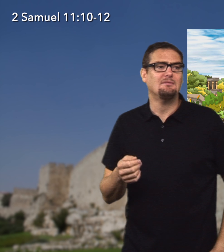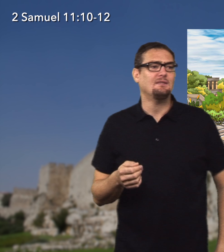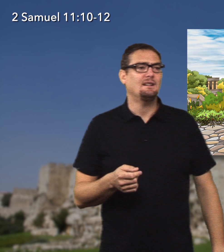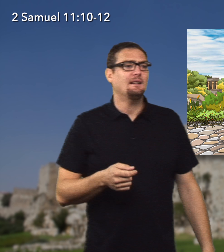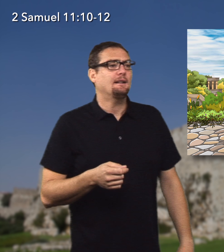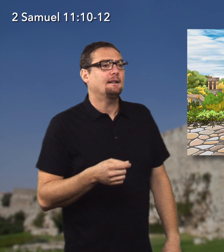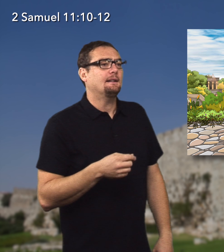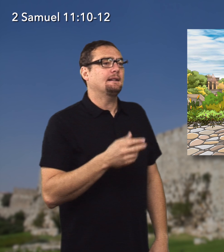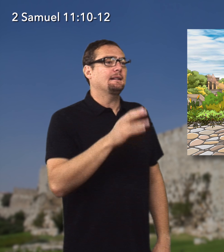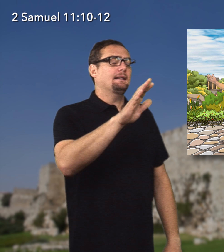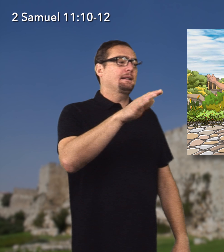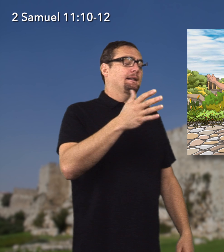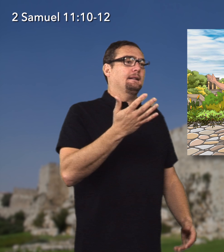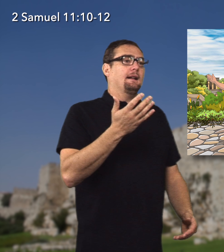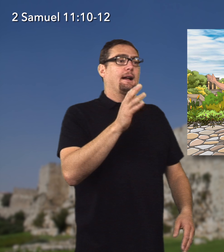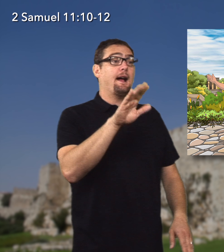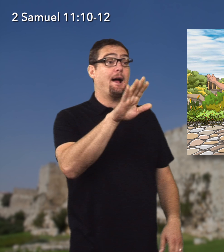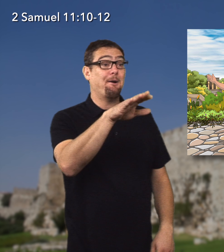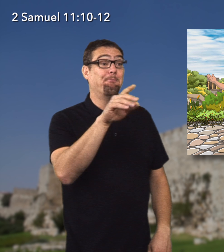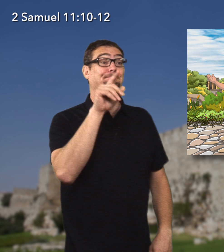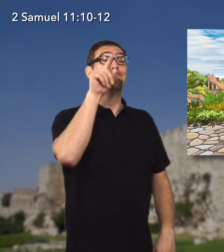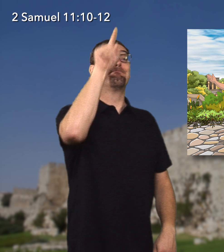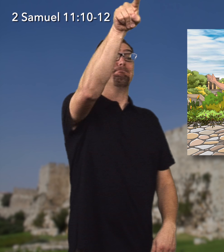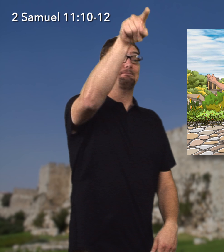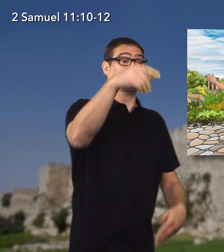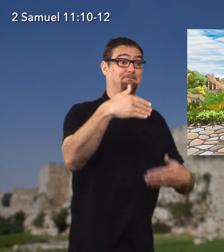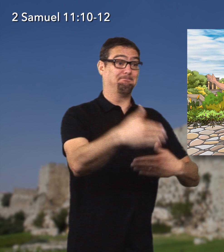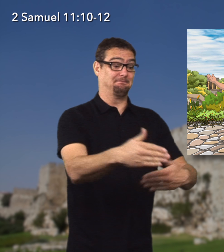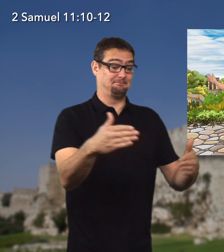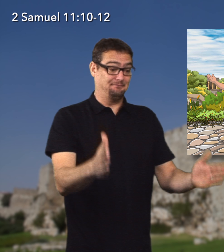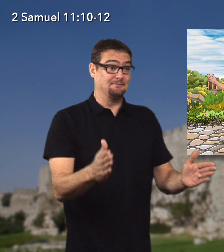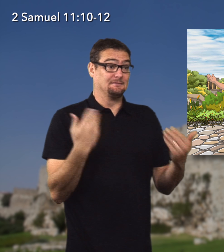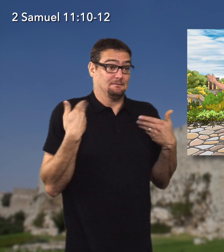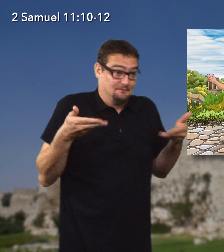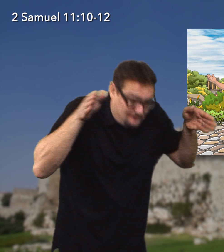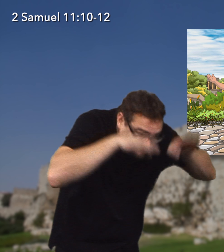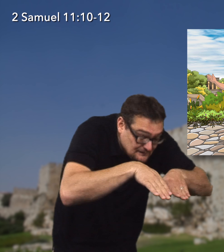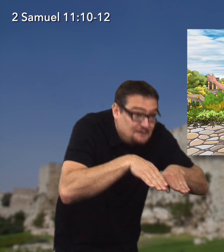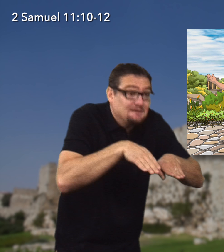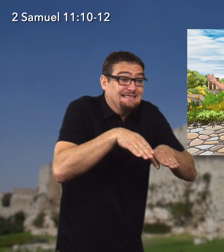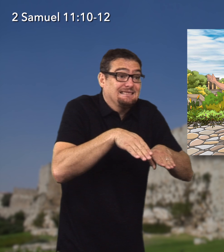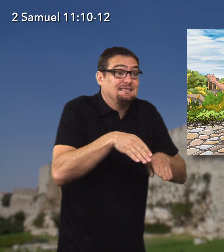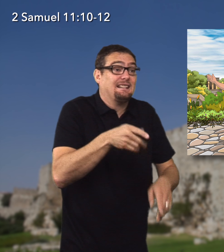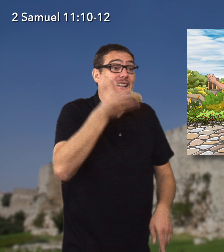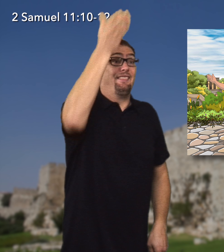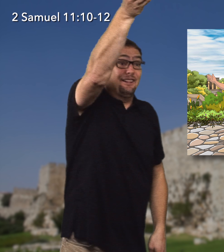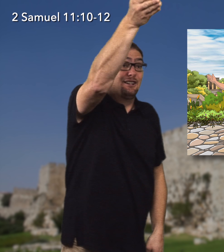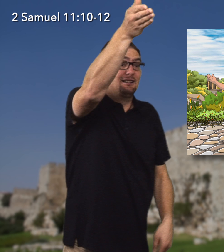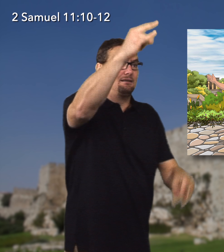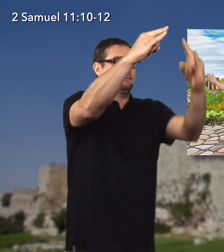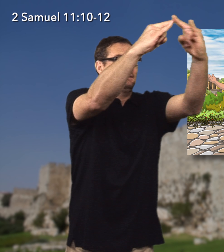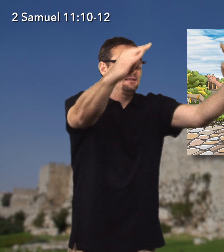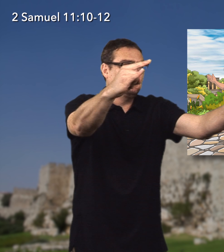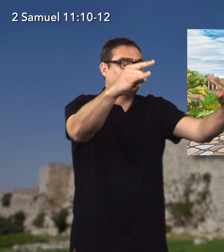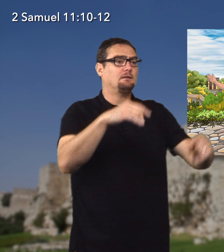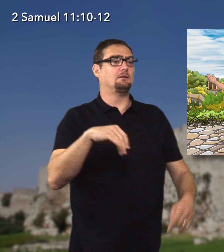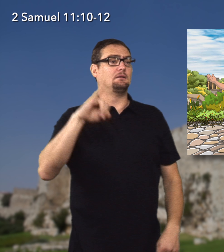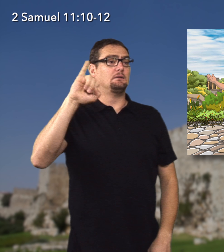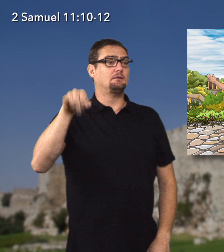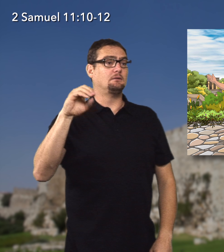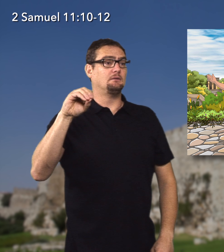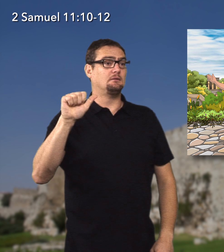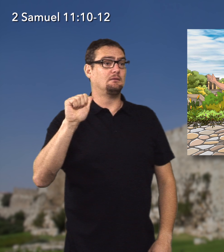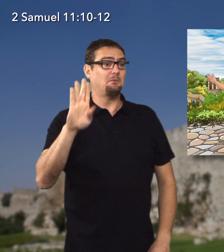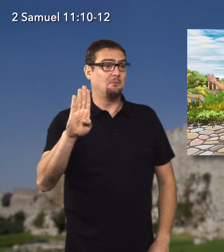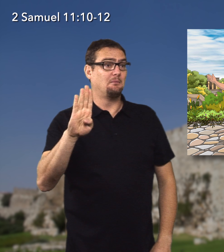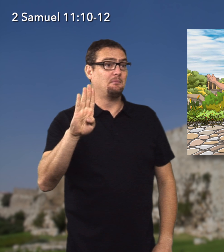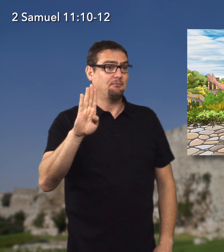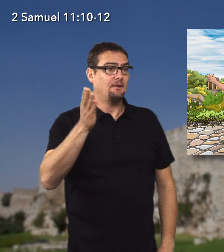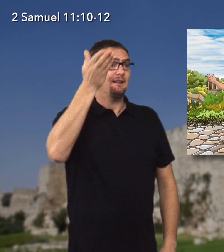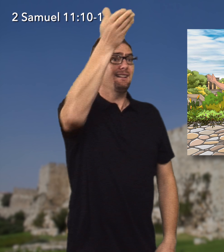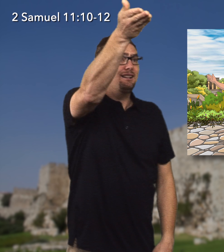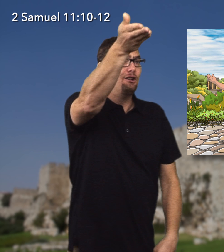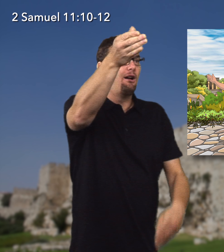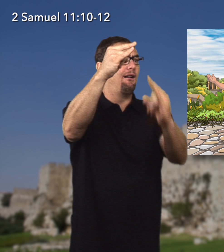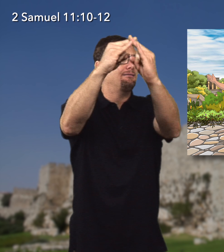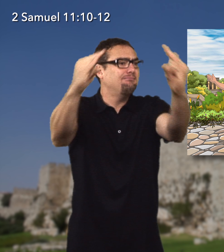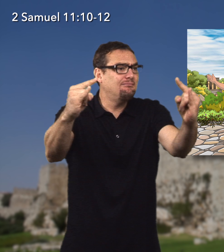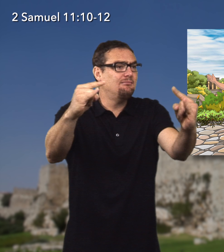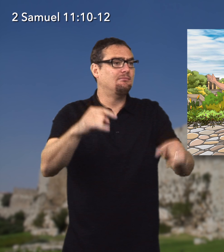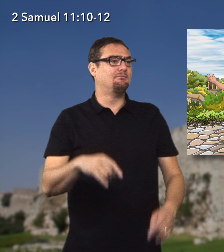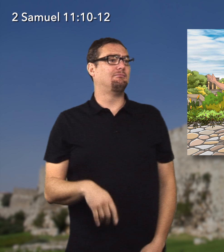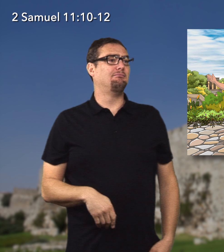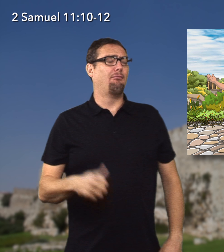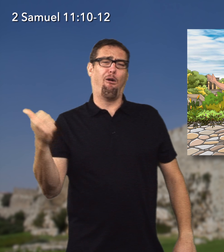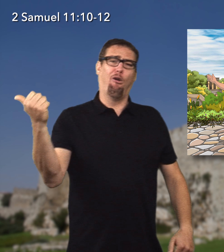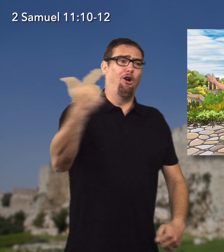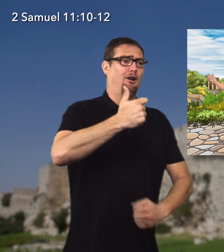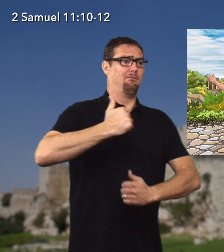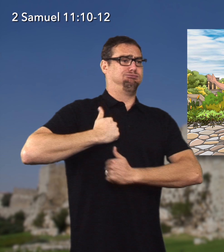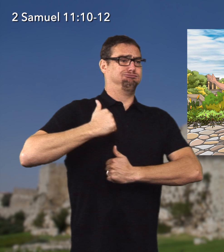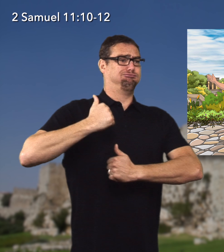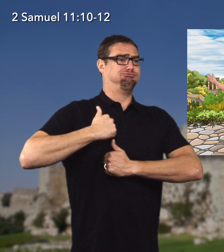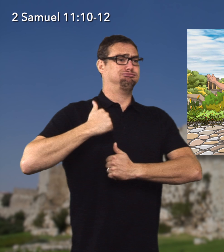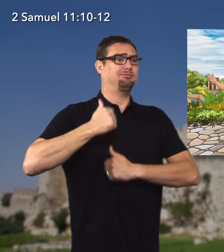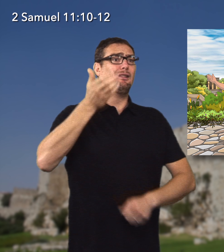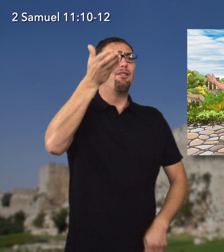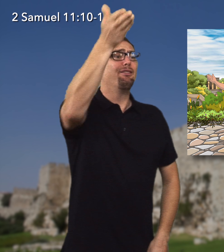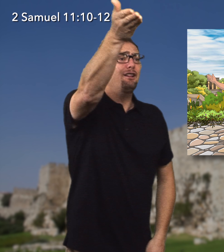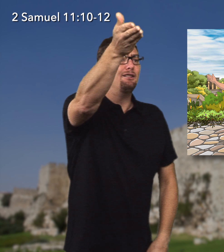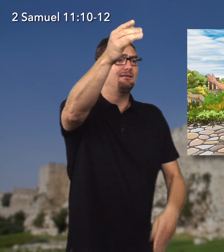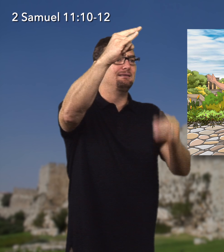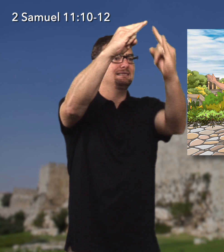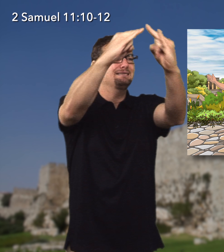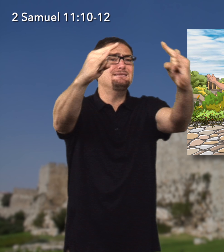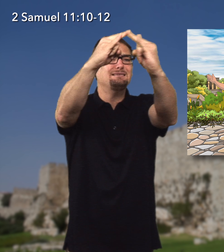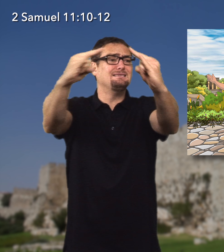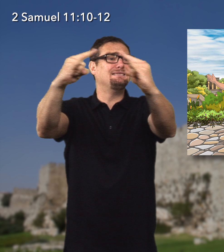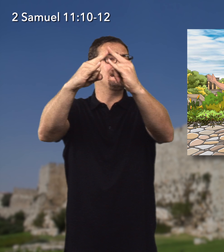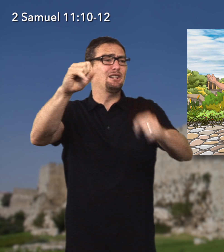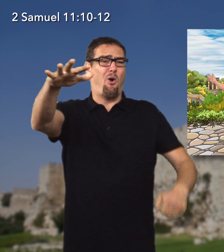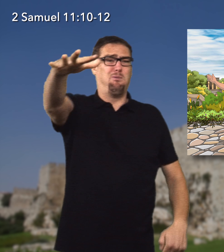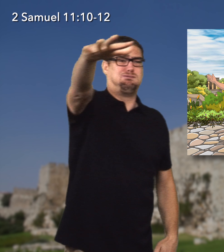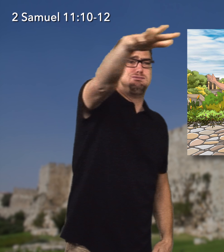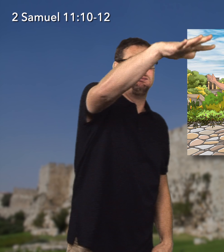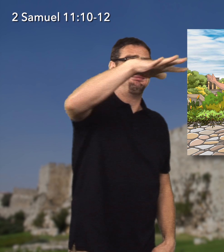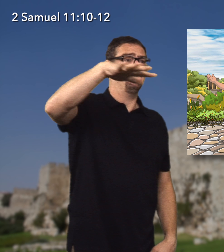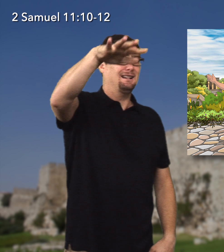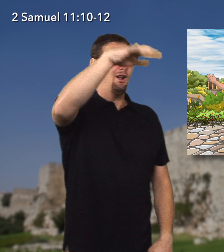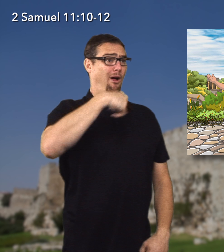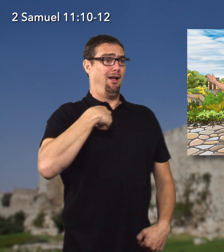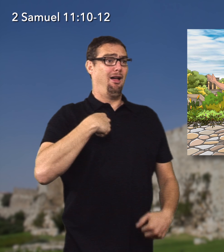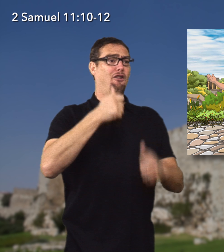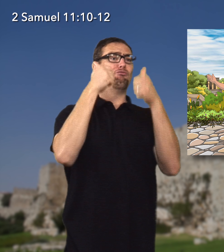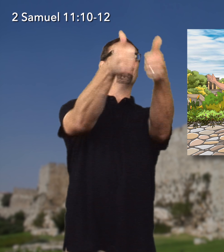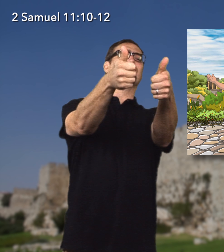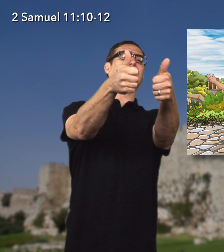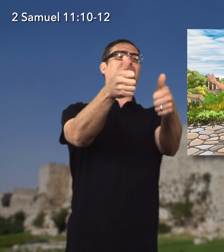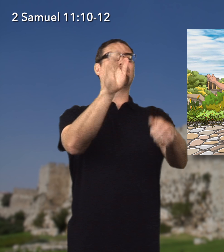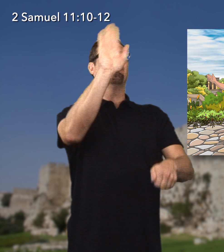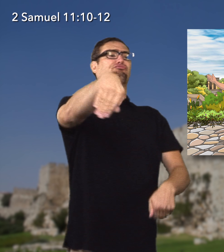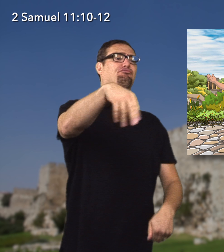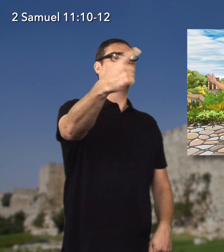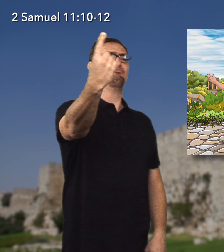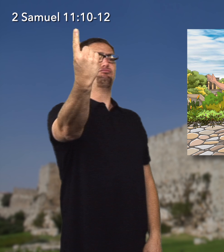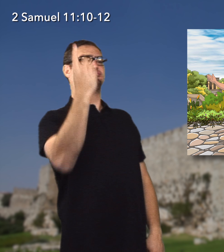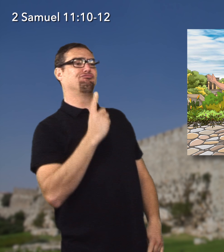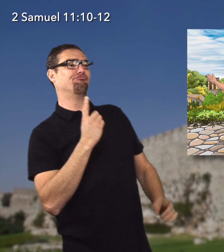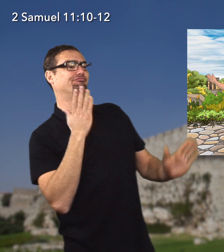Uriah answered, “The ark and Israel and Judah are dwelling in tents, and my master Joab and his soldiers are camped in the open field.